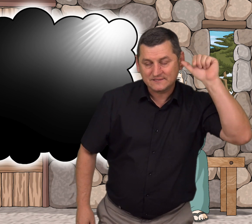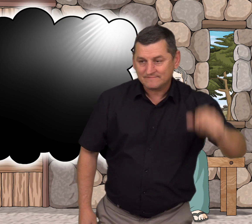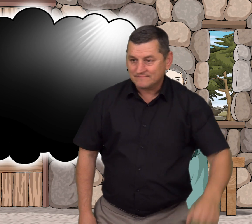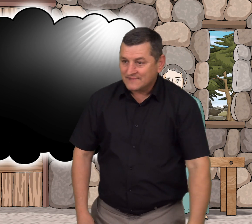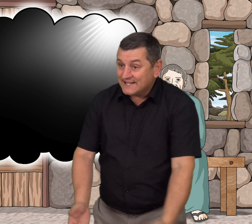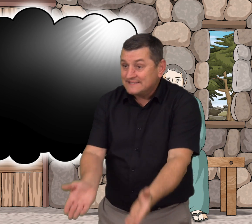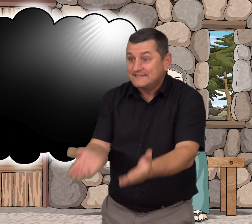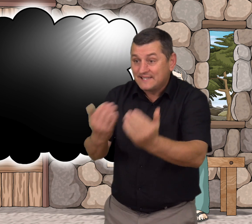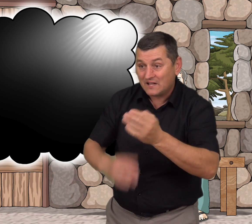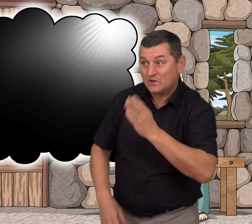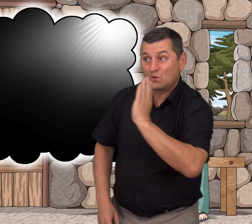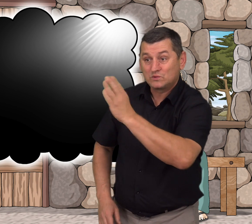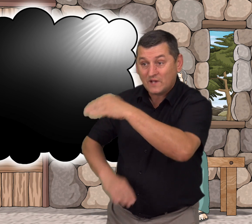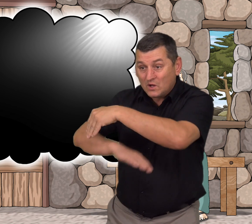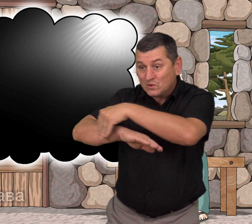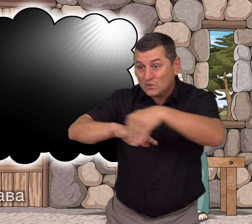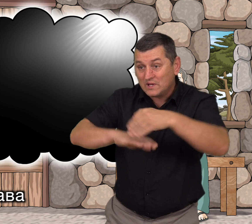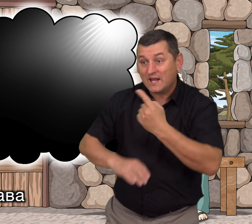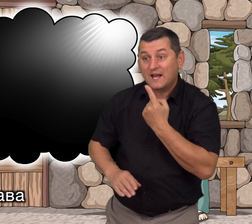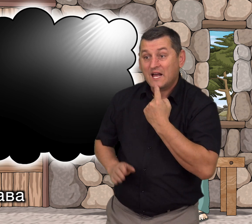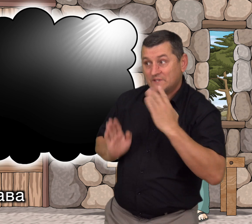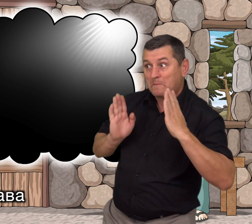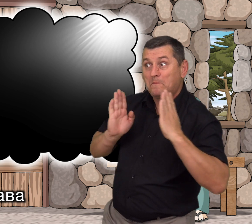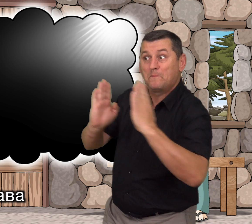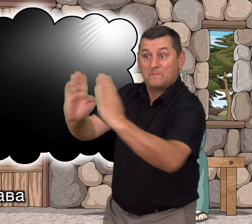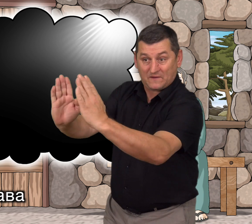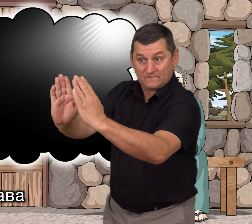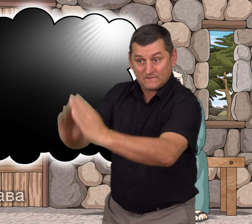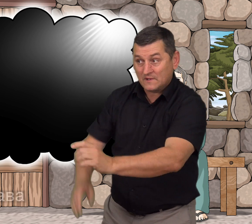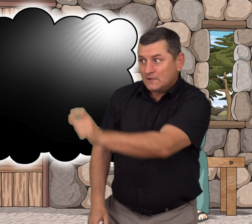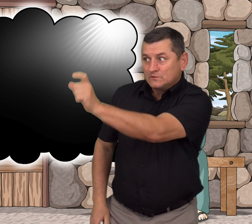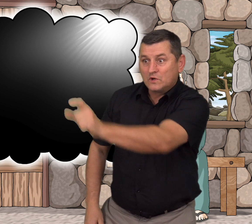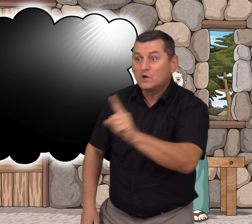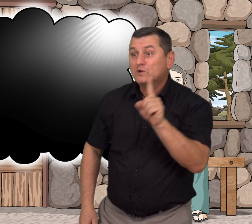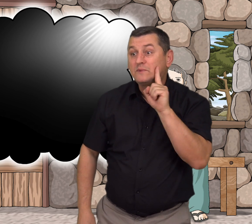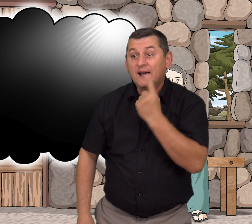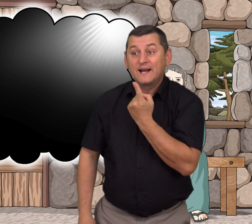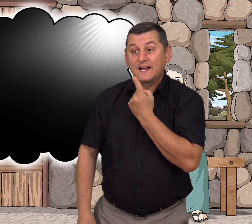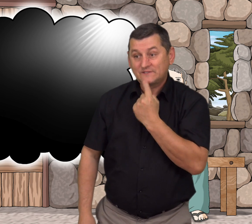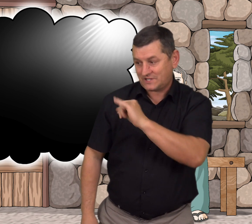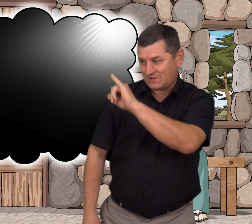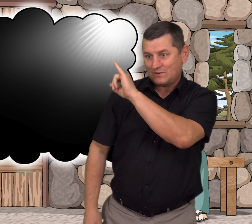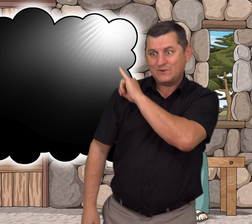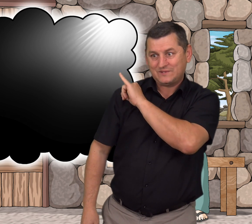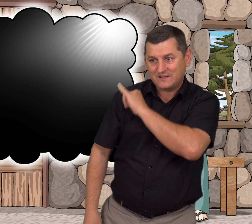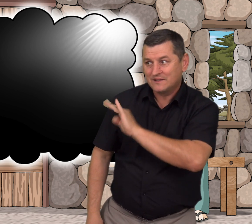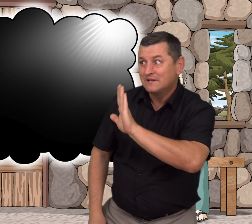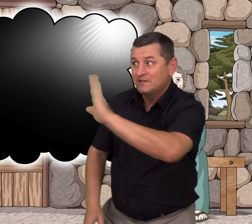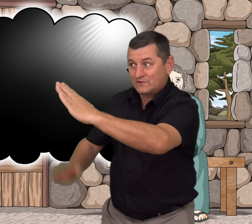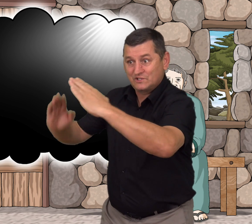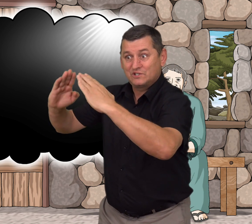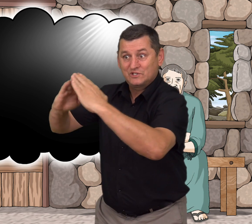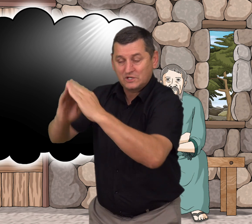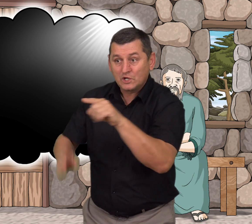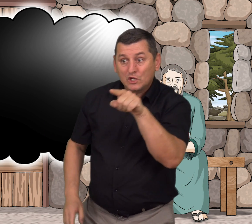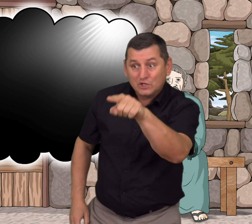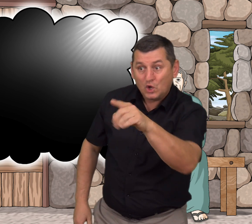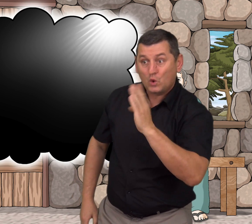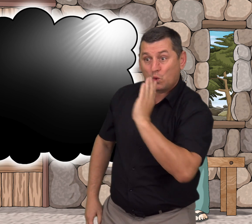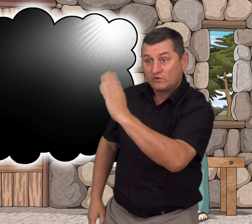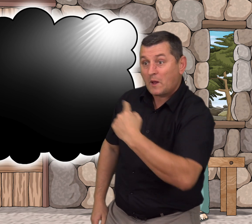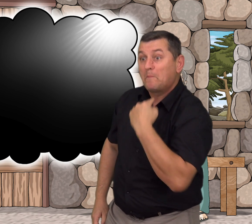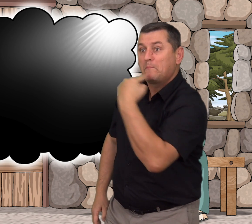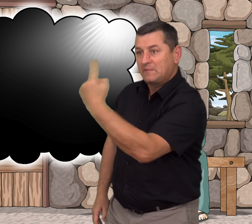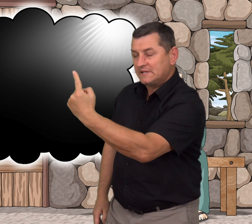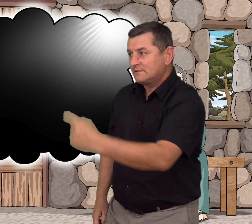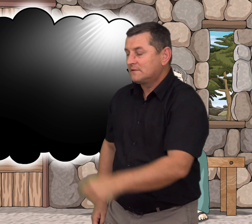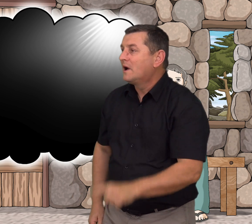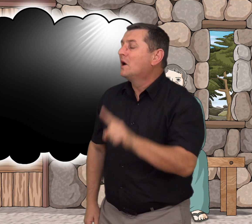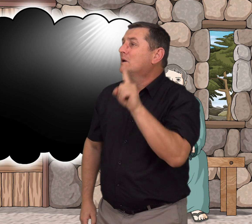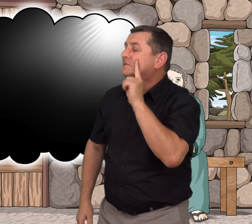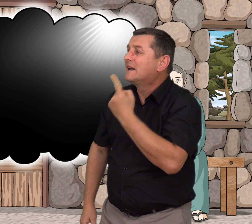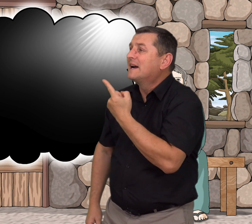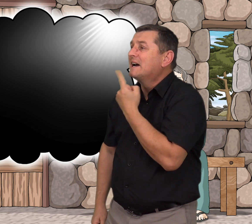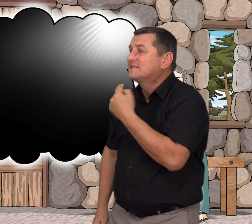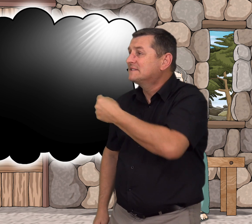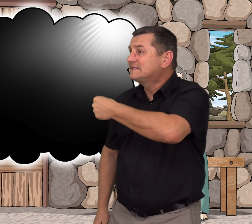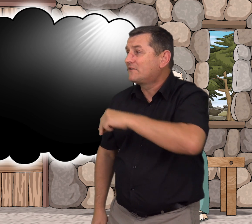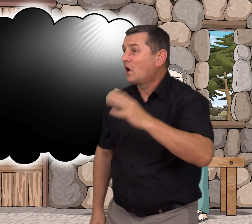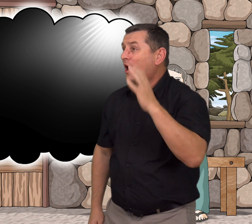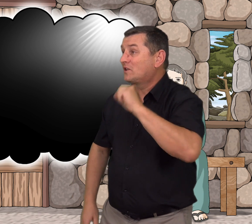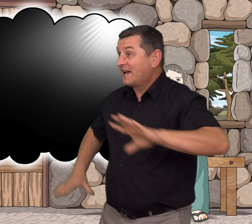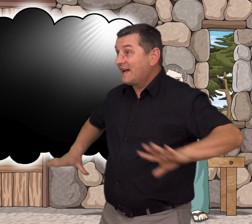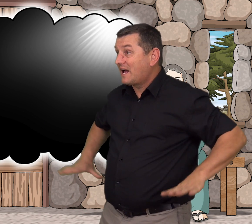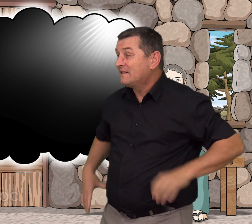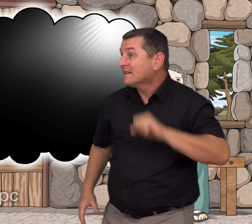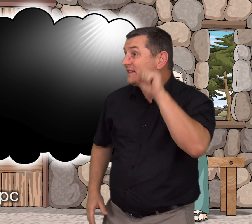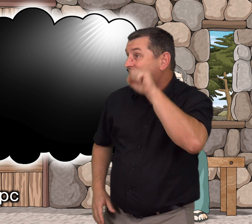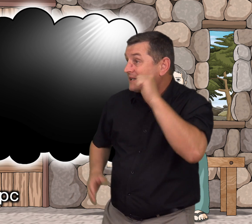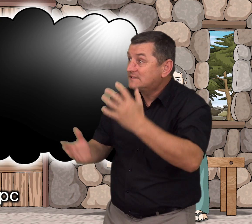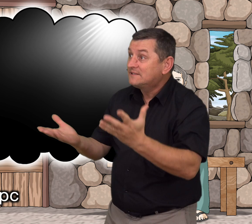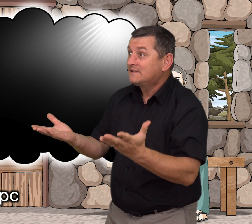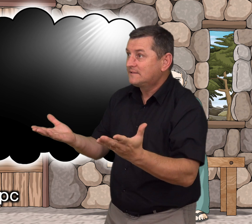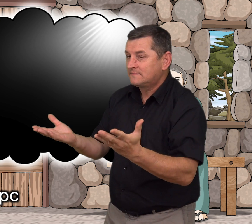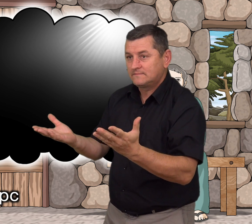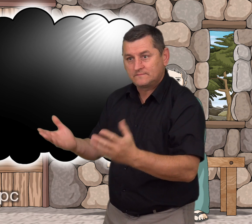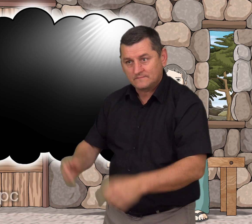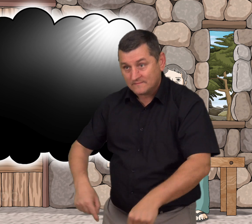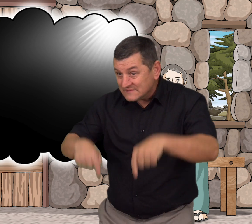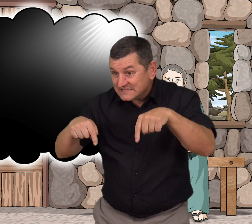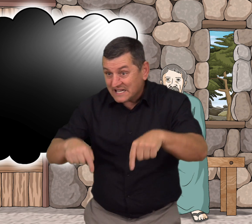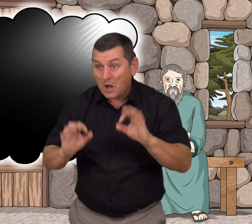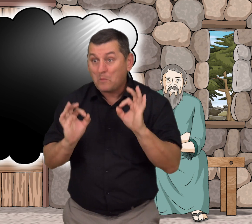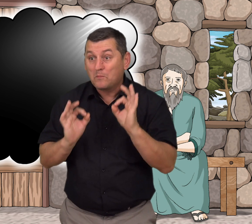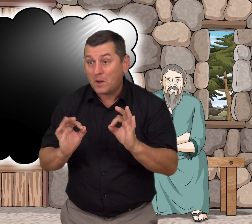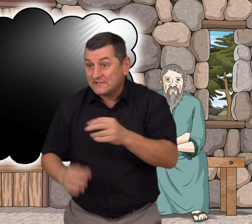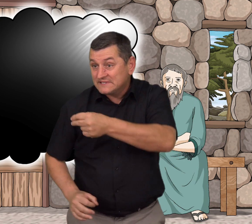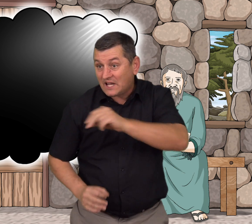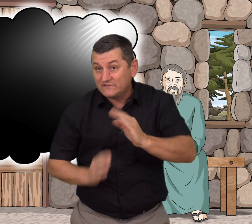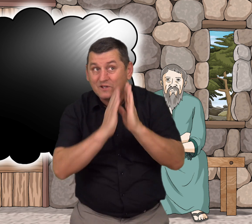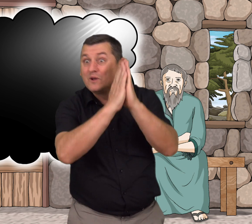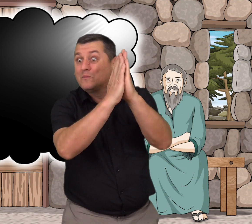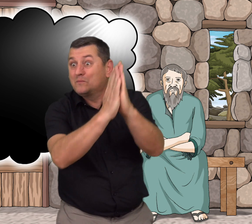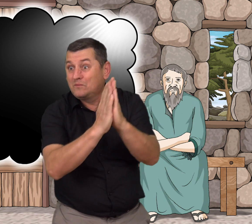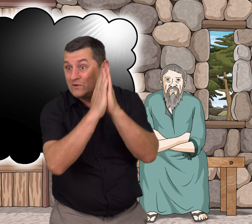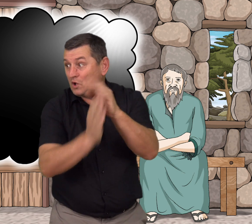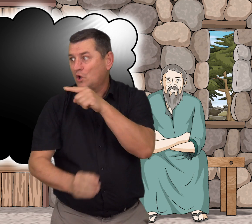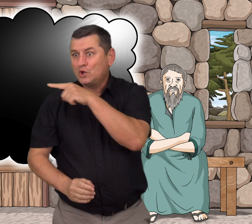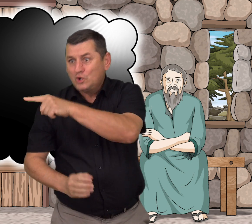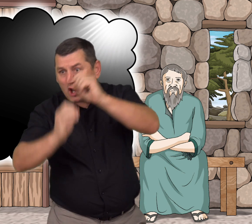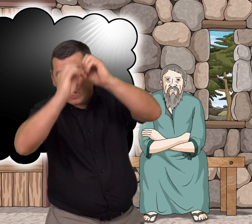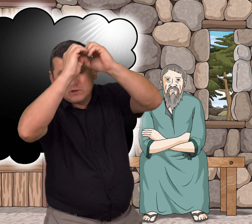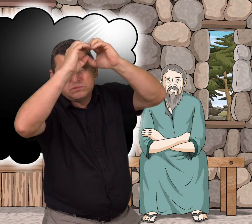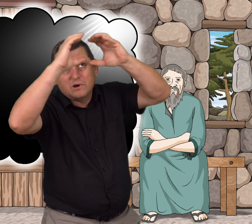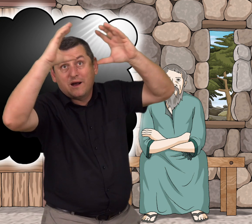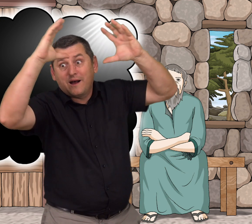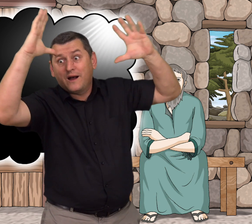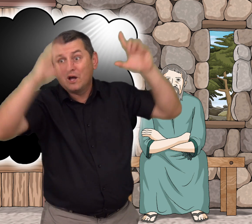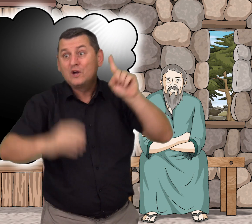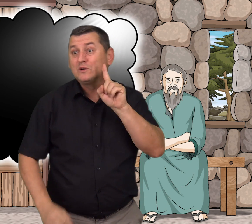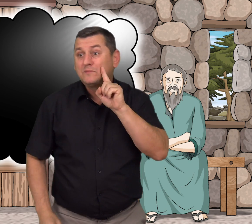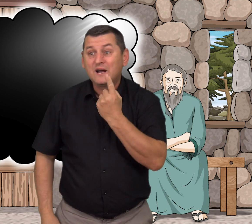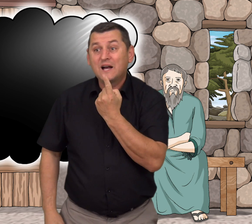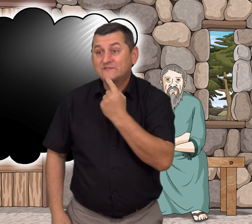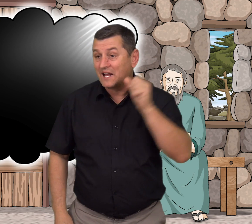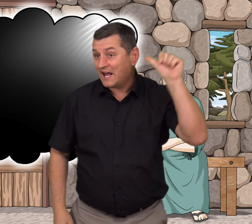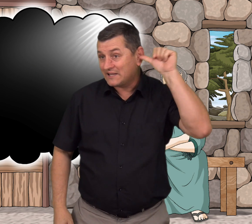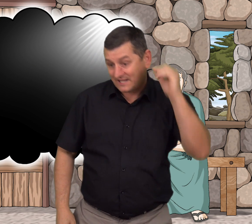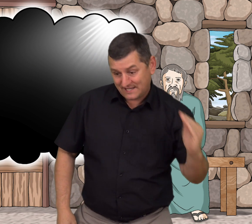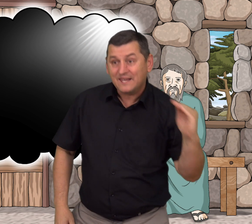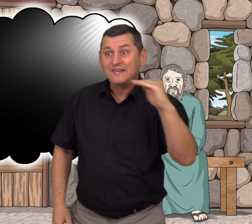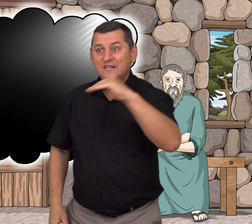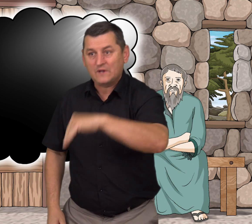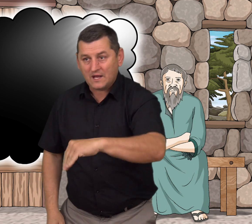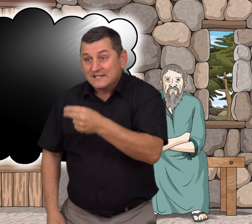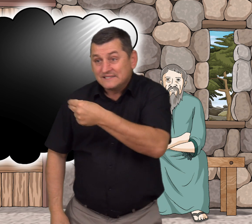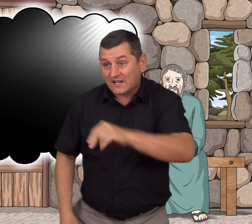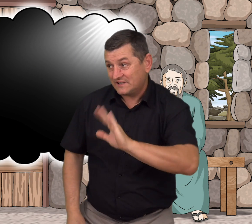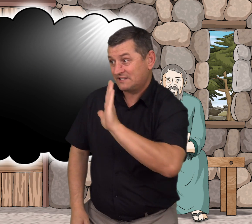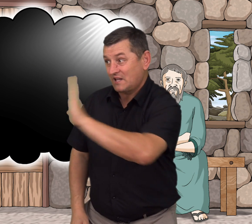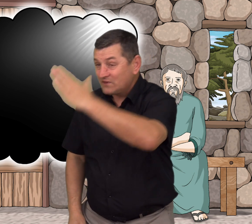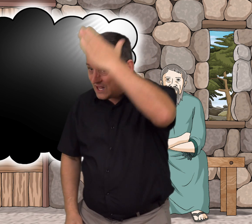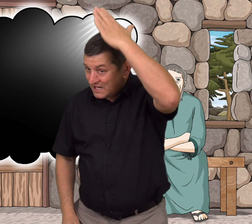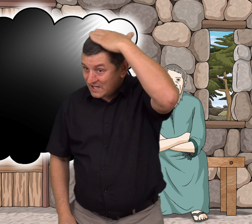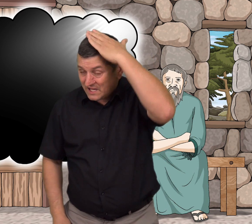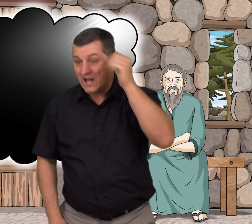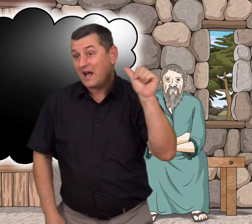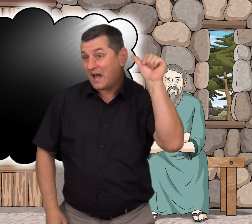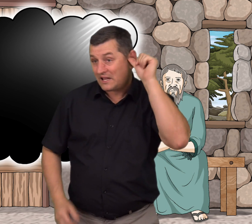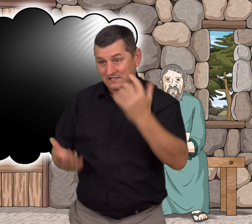“Go to the house of Judas on Straight Street and ask for a man from Tarsus named Saul, for he is praying.